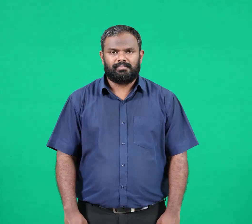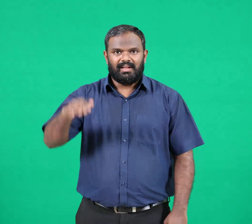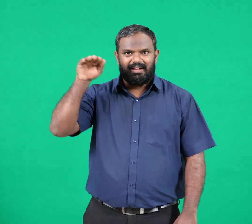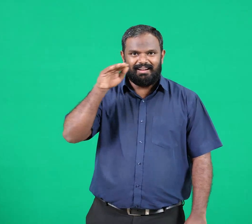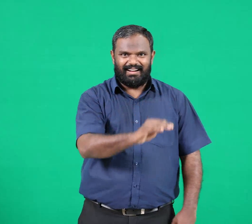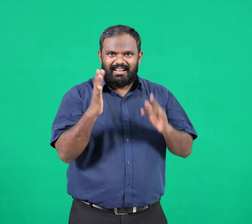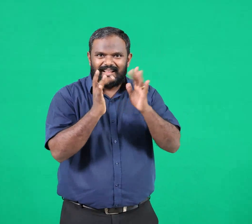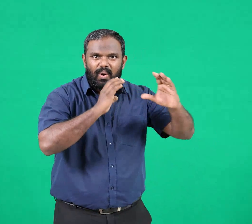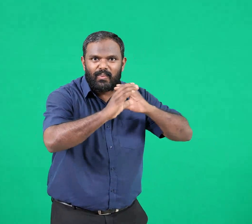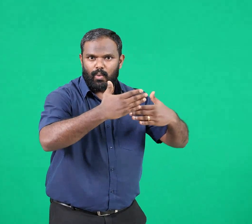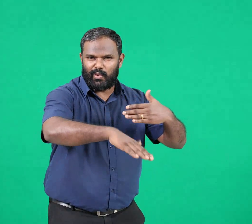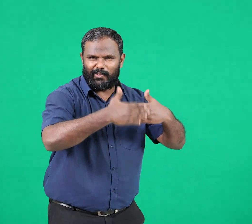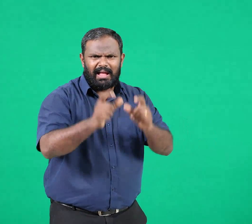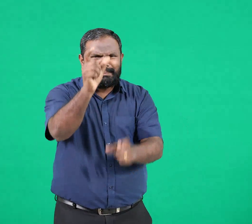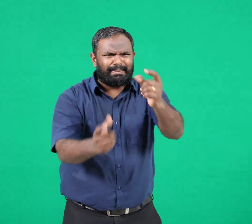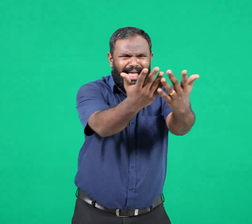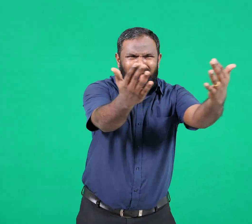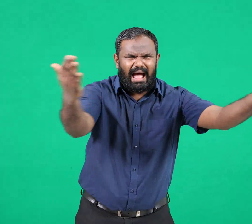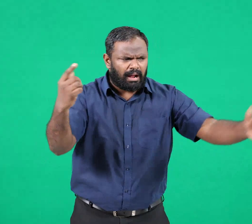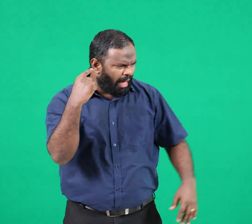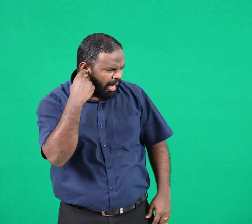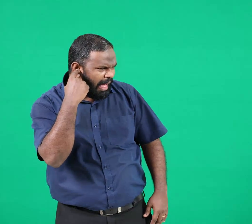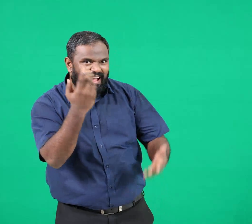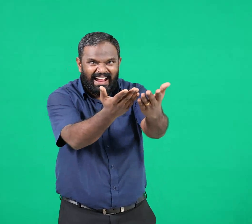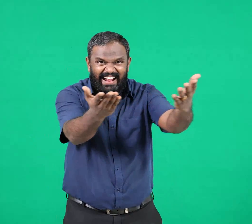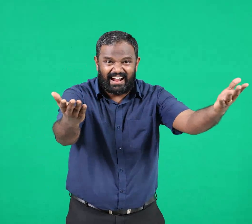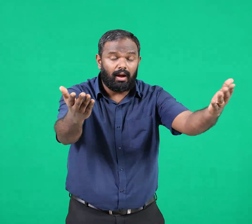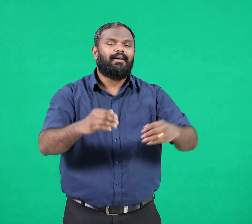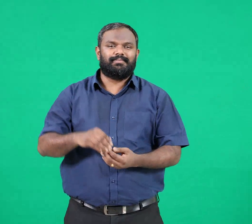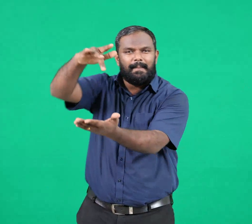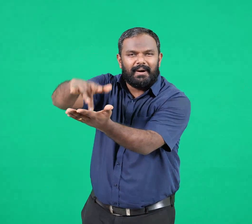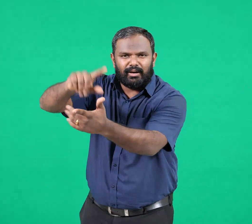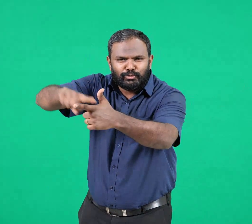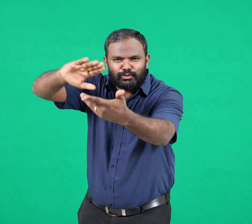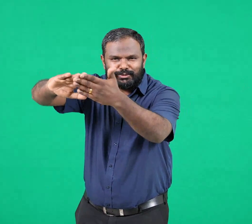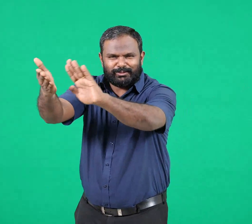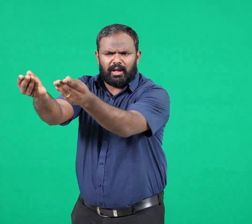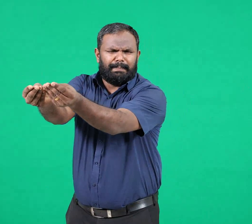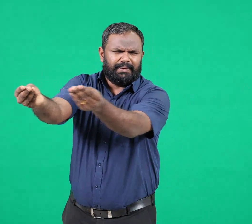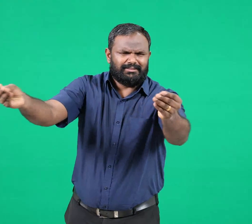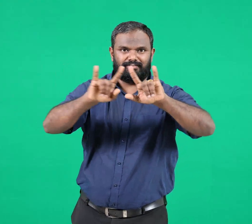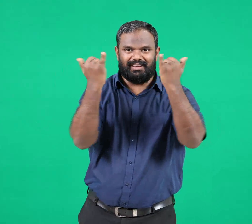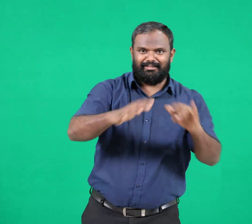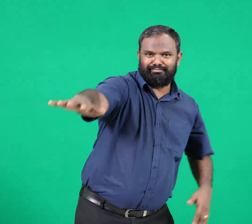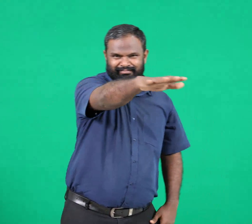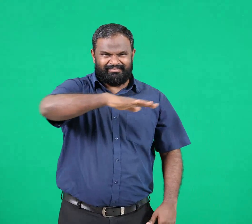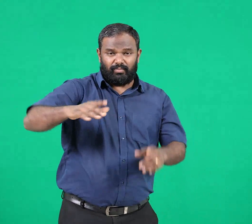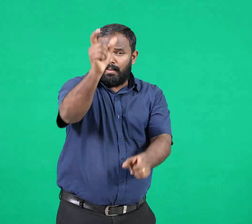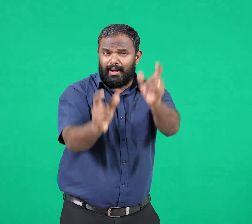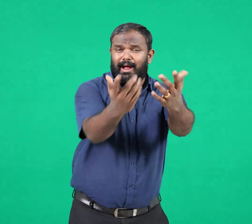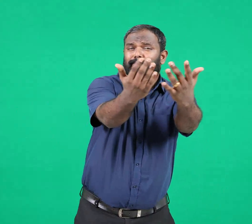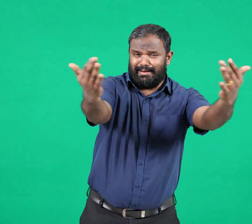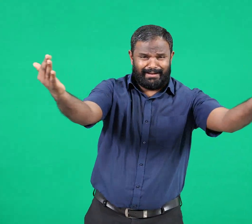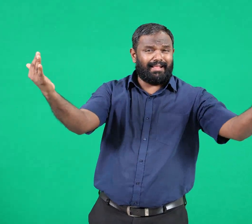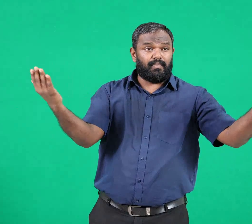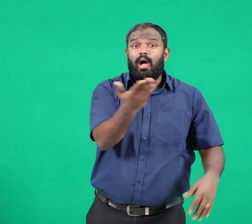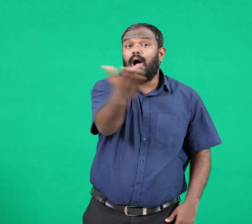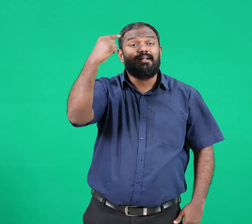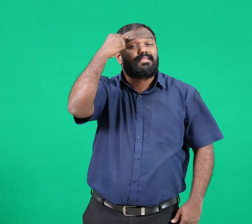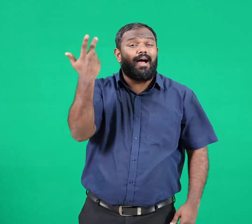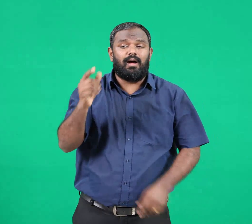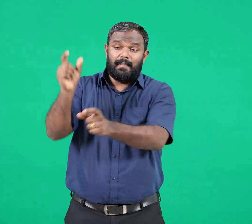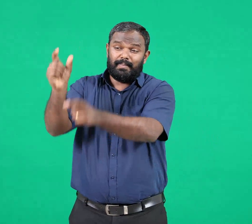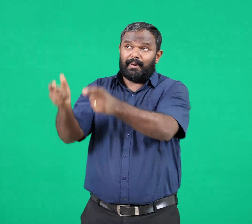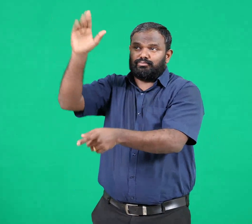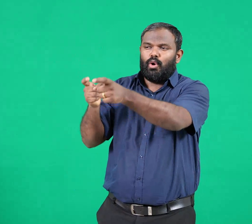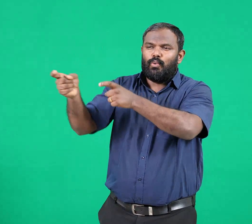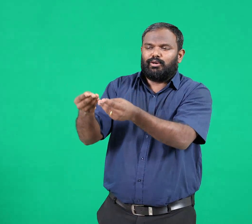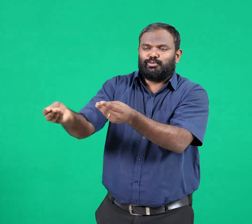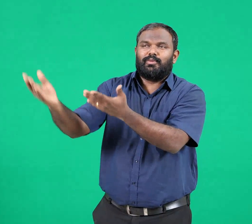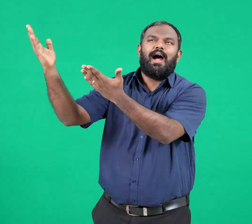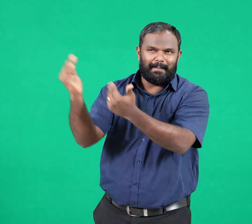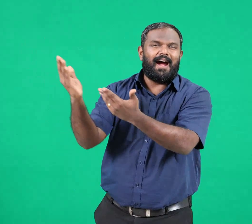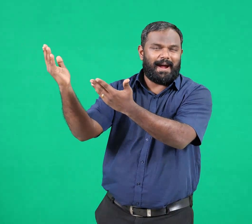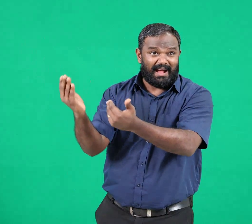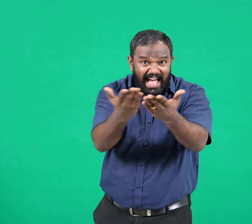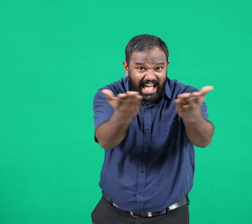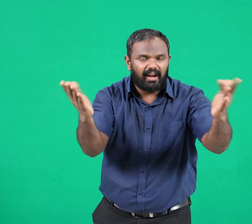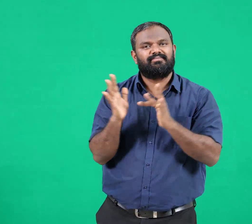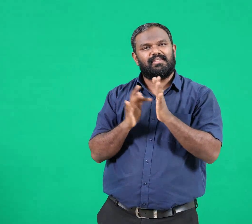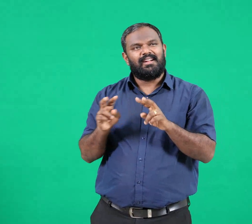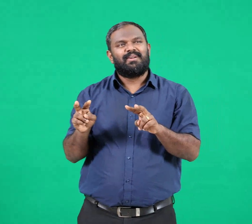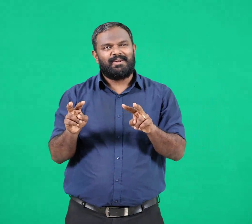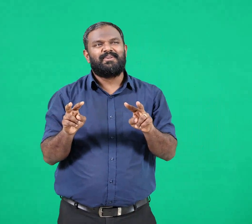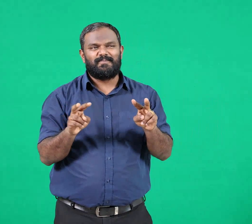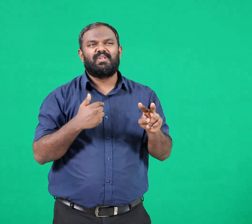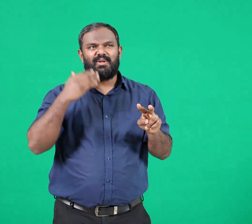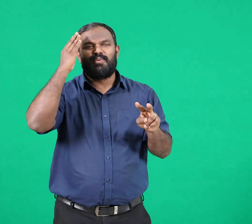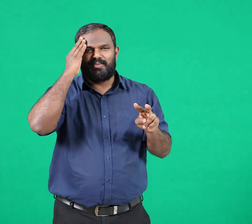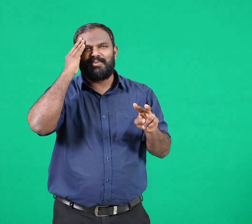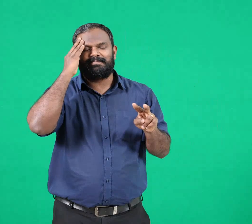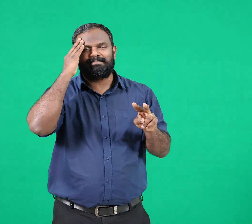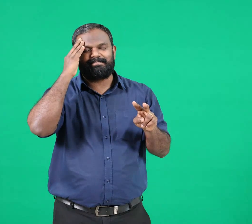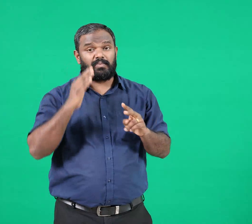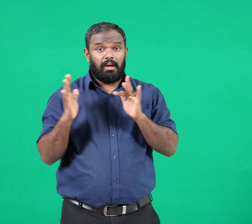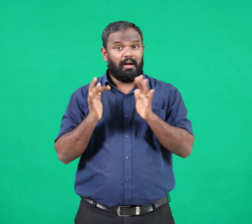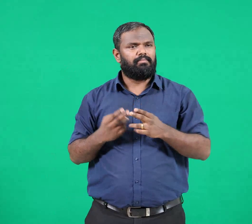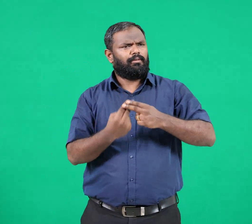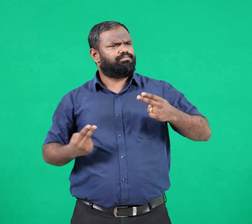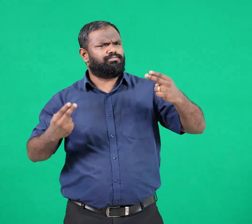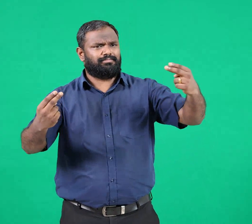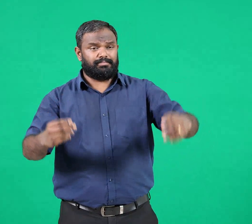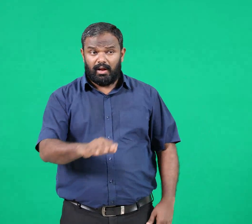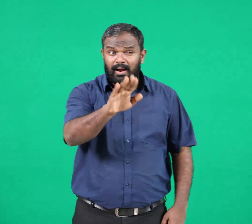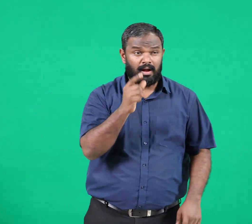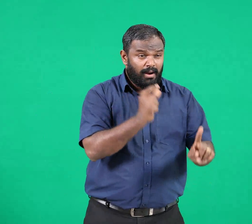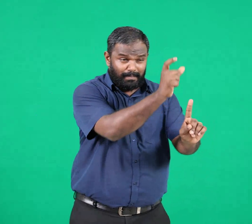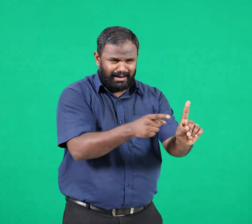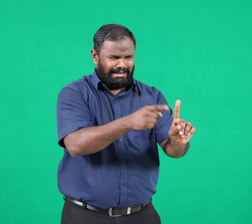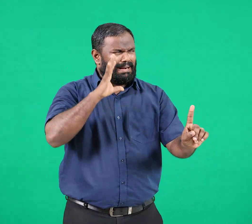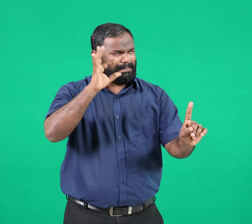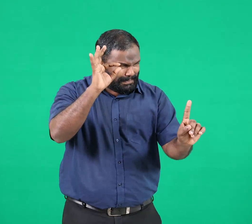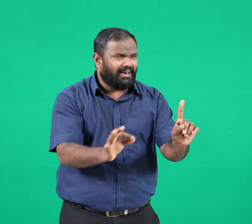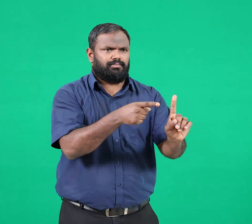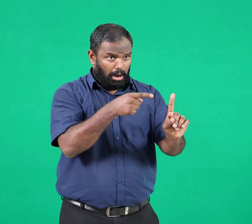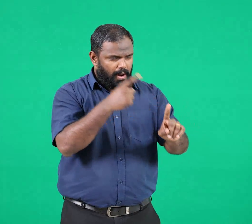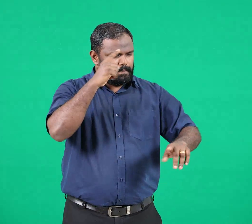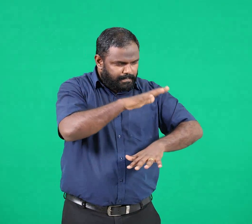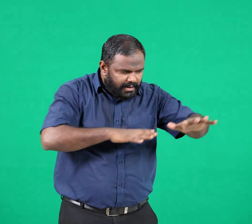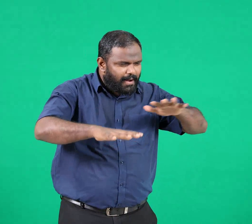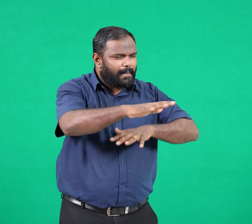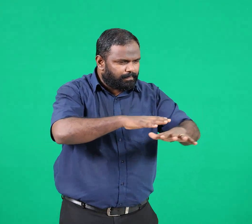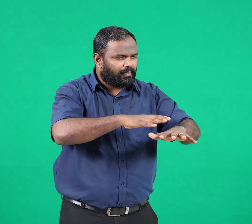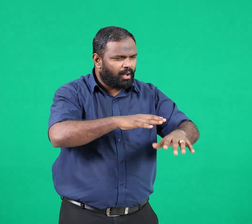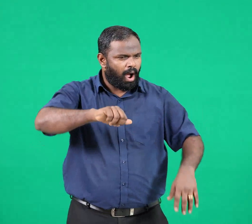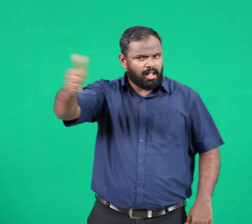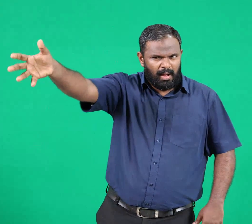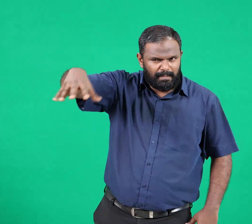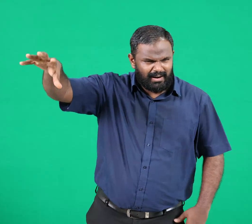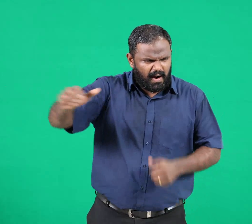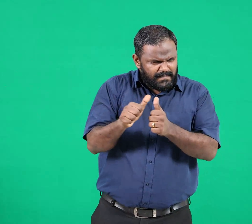While the people were listening to this, Jesus proceeded to tell them a parable, because He was near Jerusalem and they thought the kingdom of God would appear imminently.